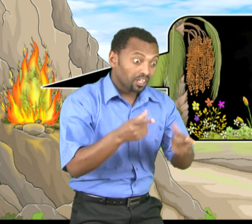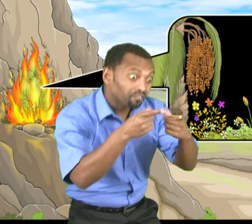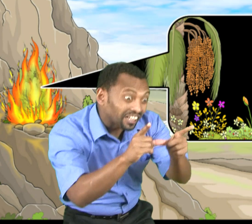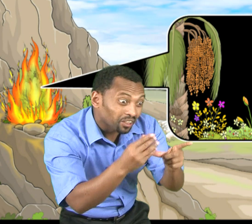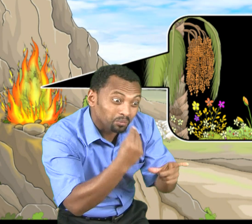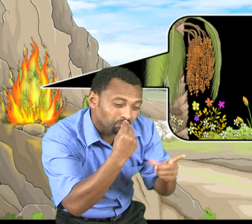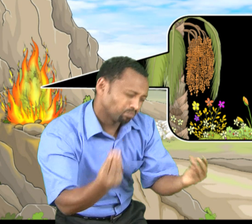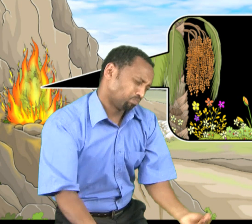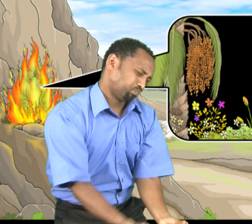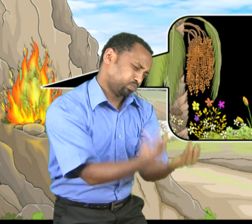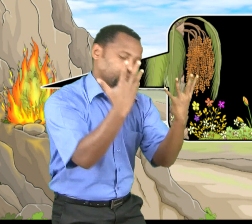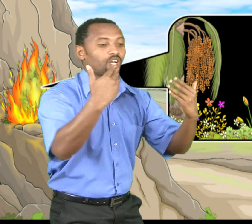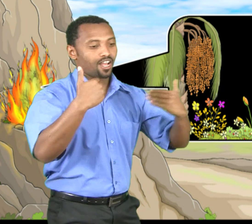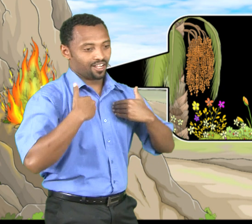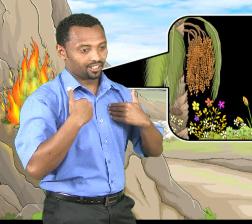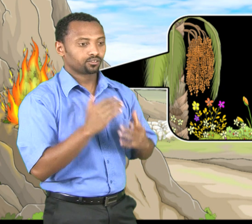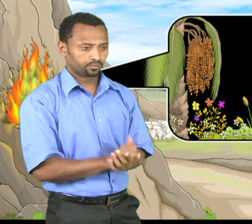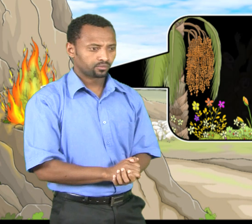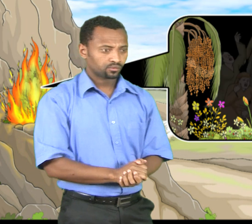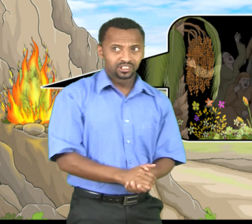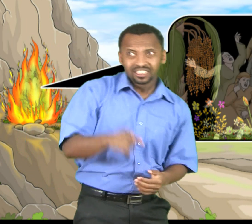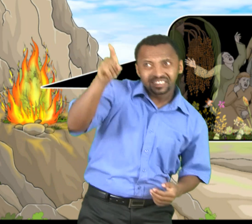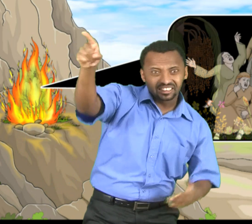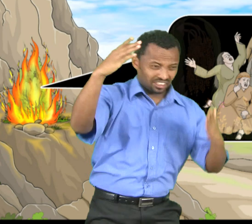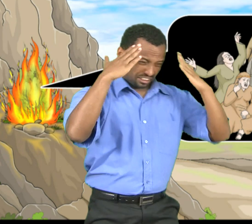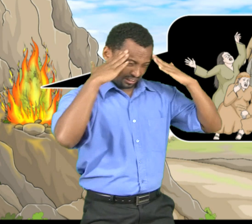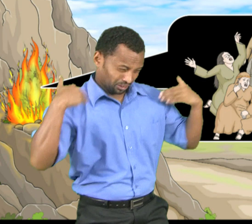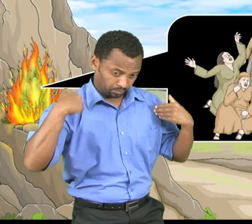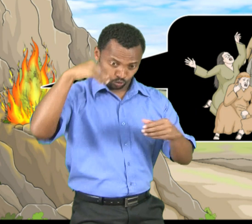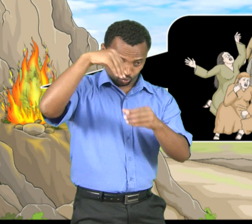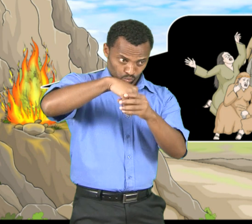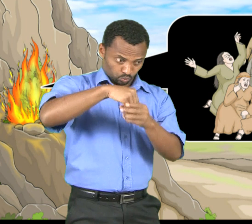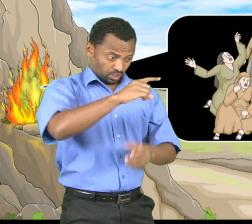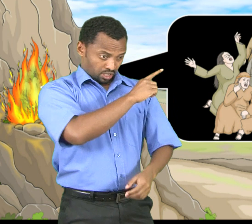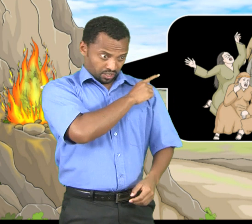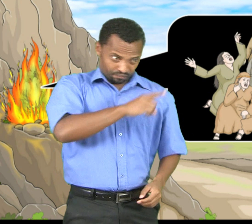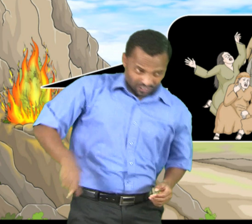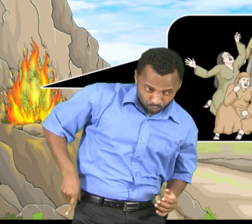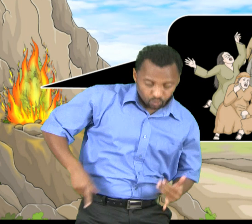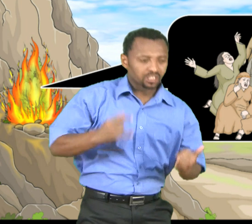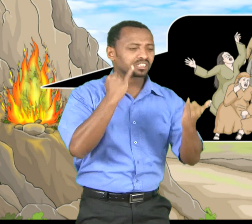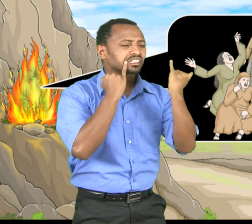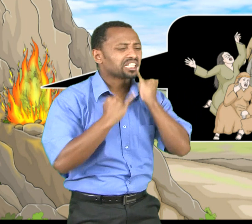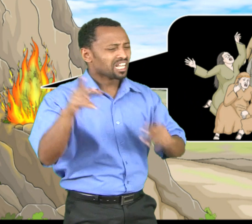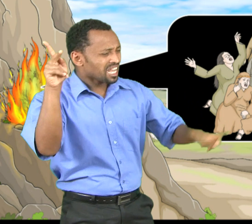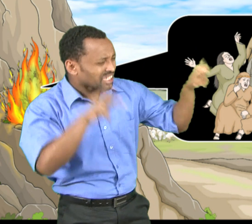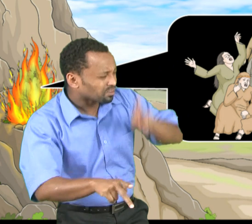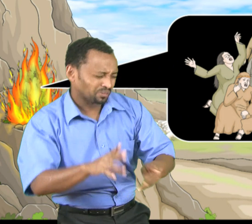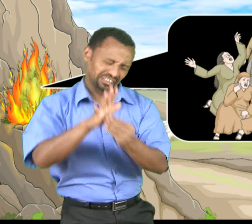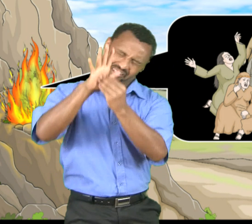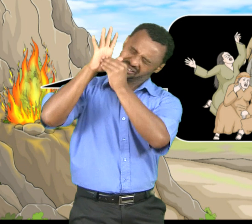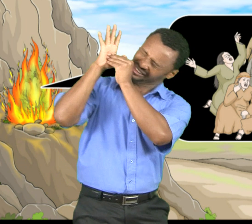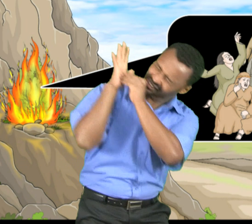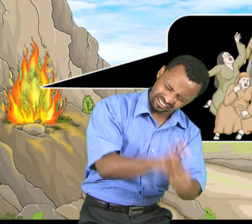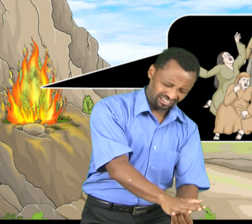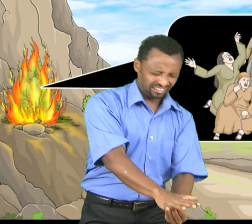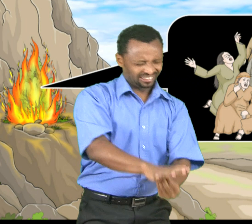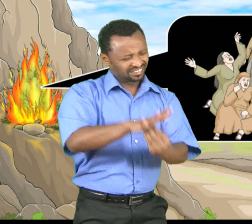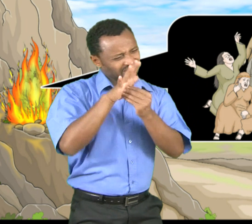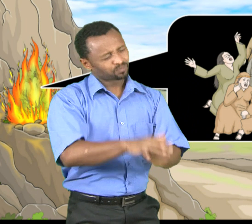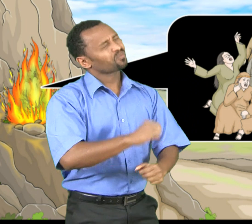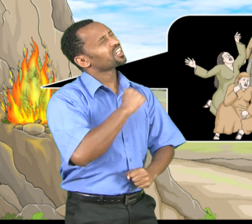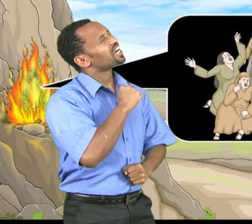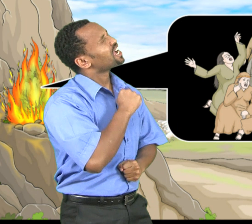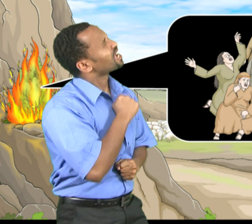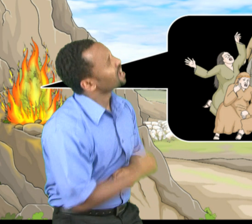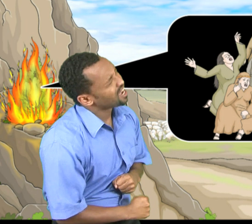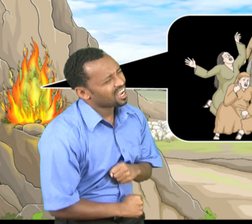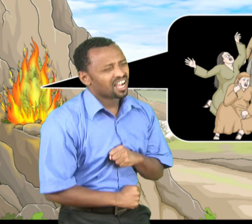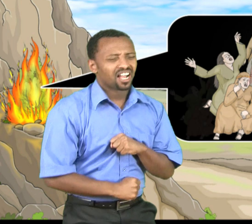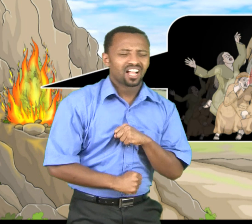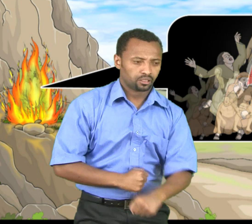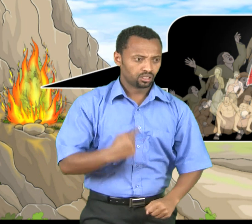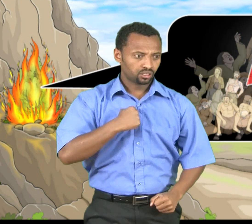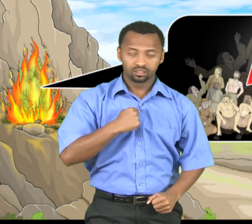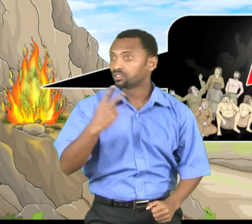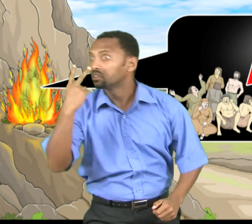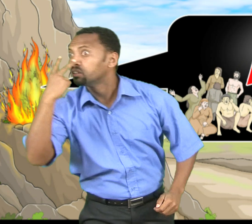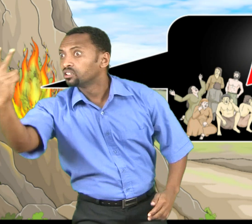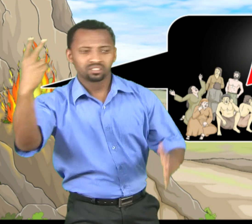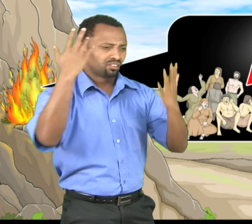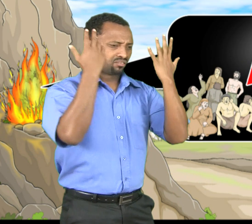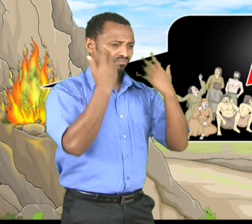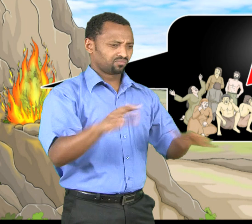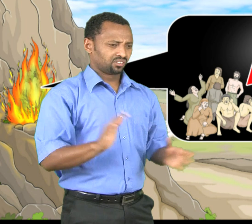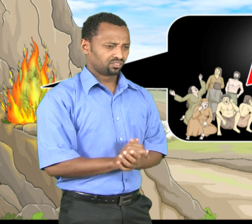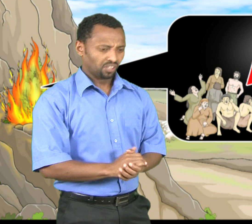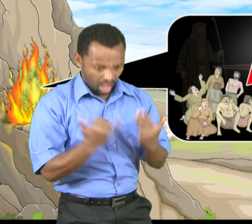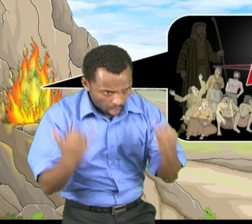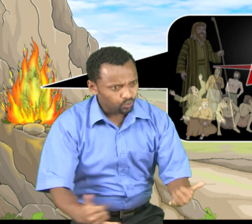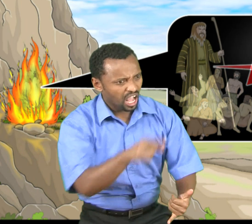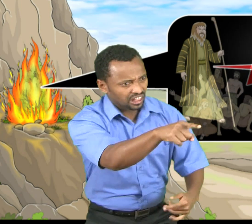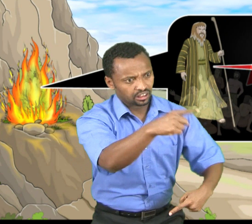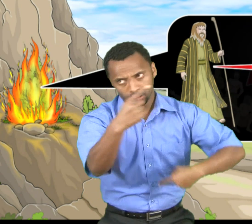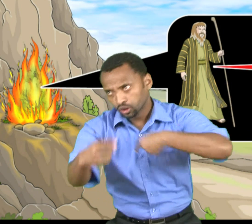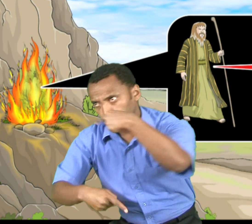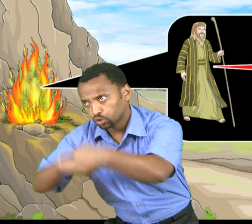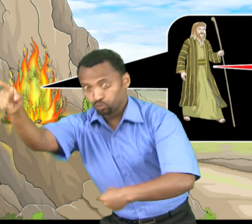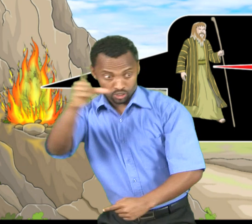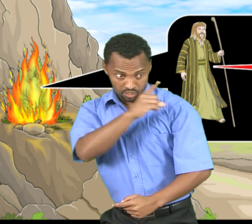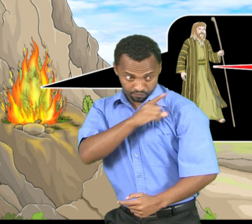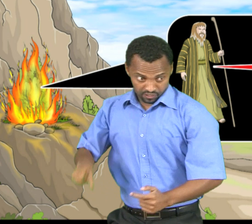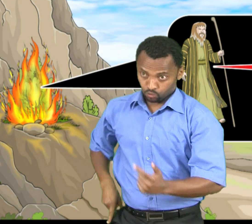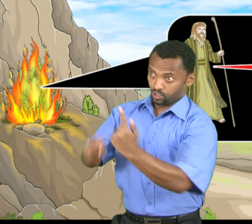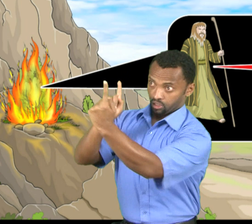And now the cry of the Israelites has reached Me, and I have seen how severely the Egyptians are oppressing them. Therefore, go!